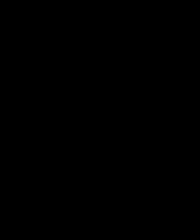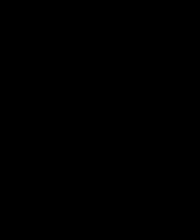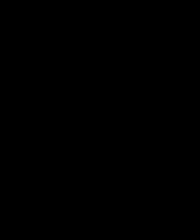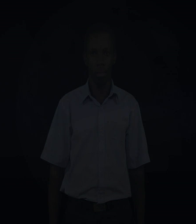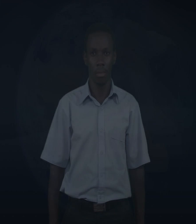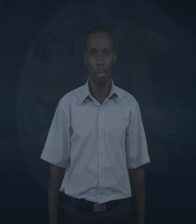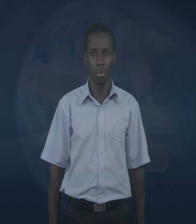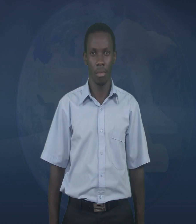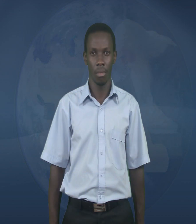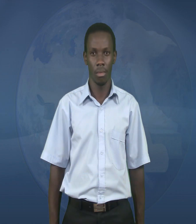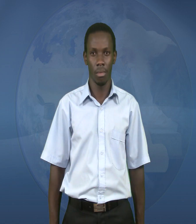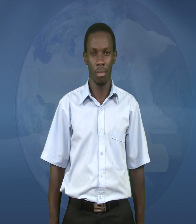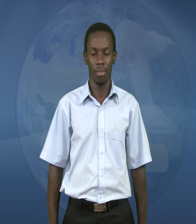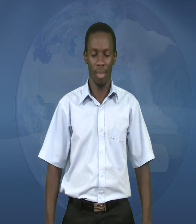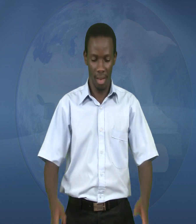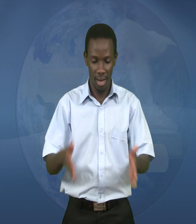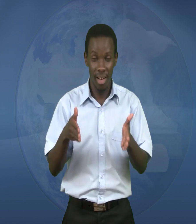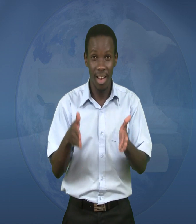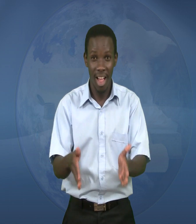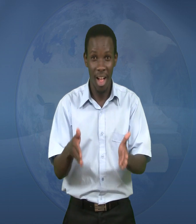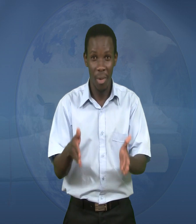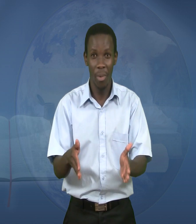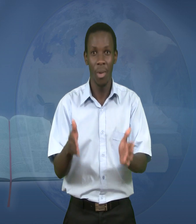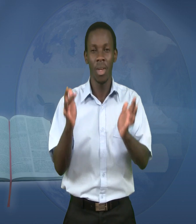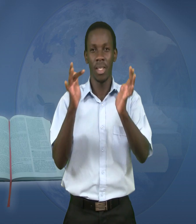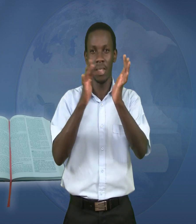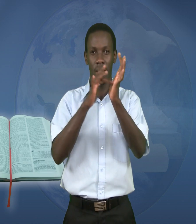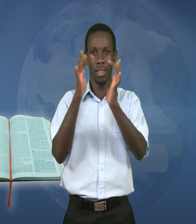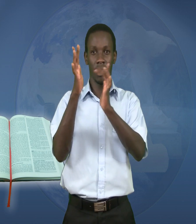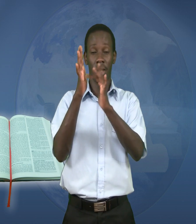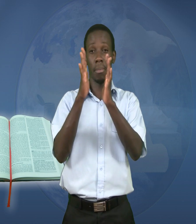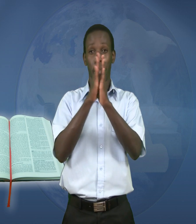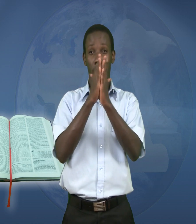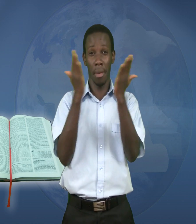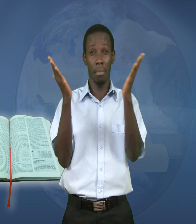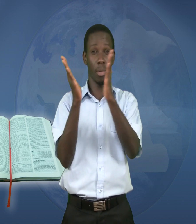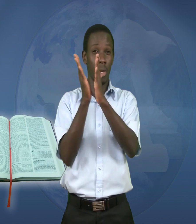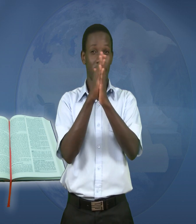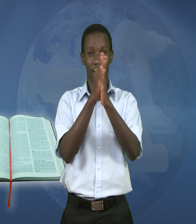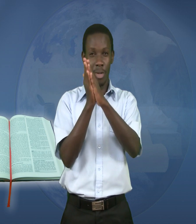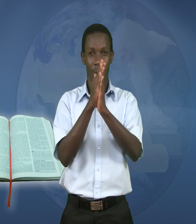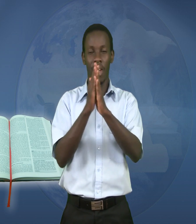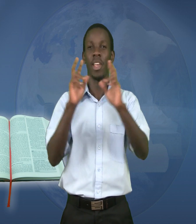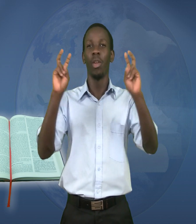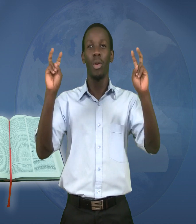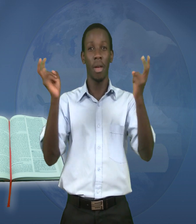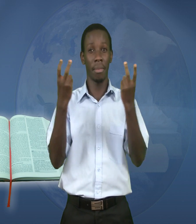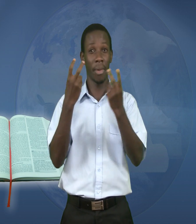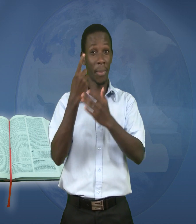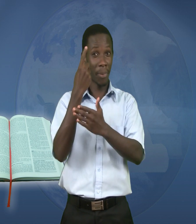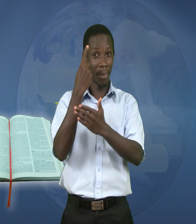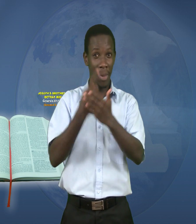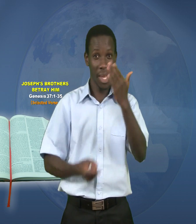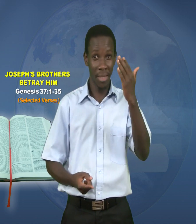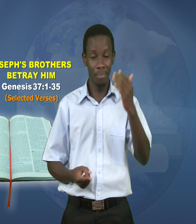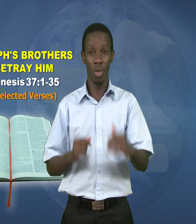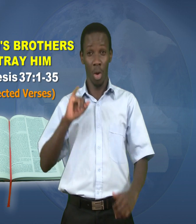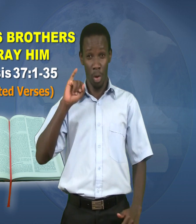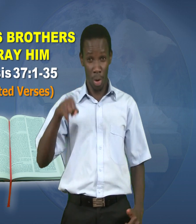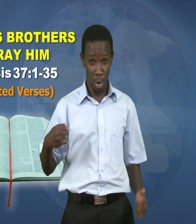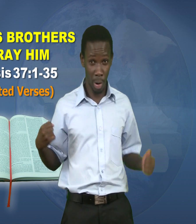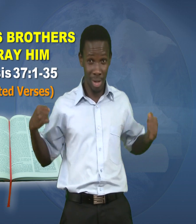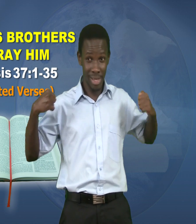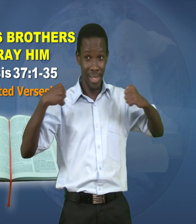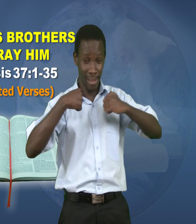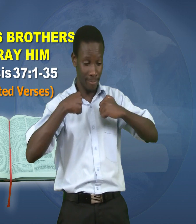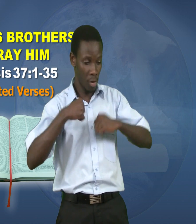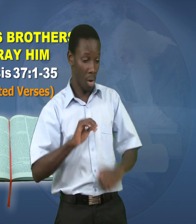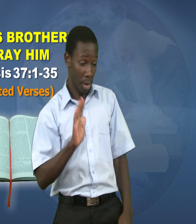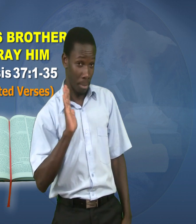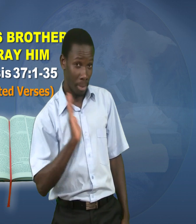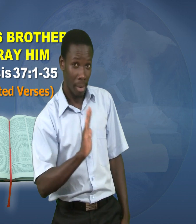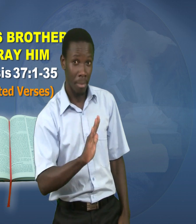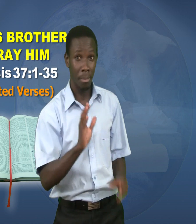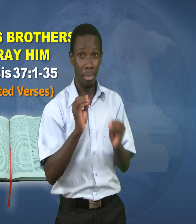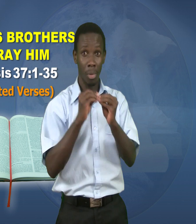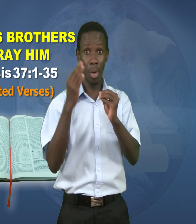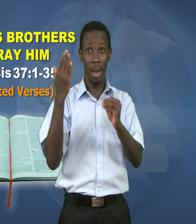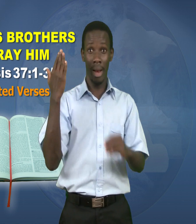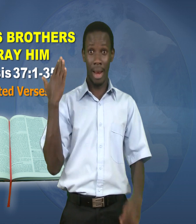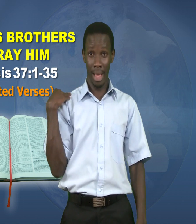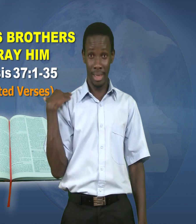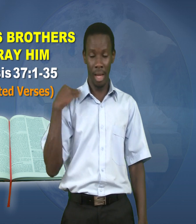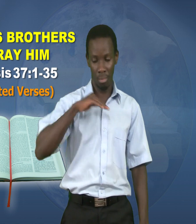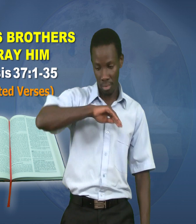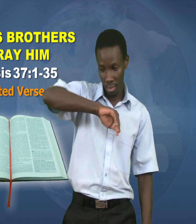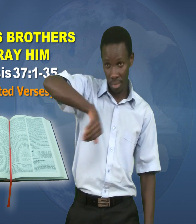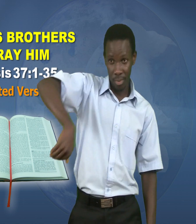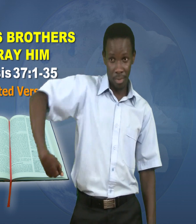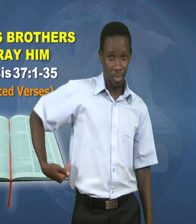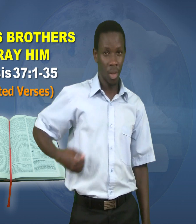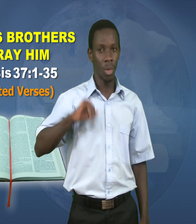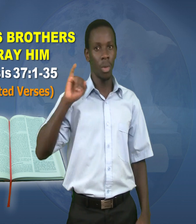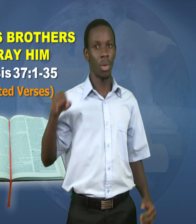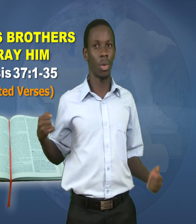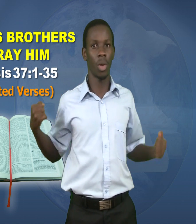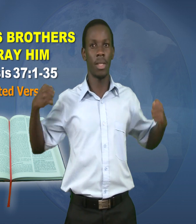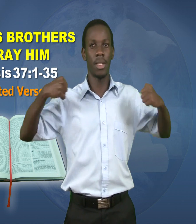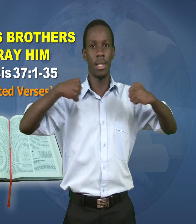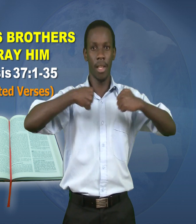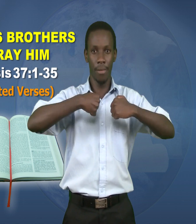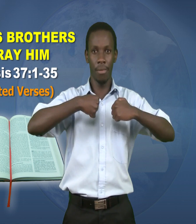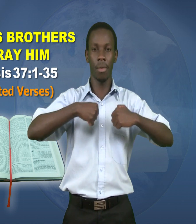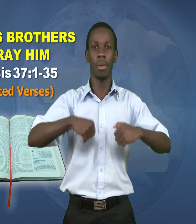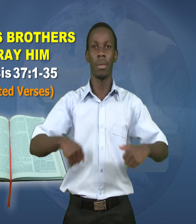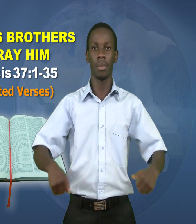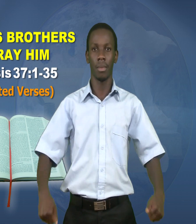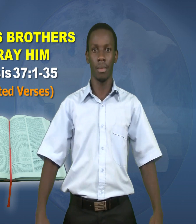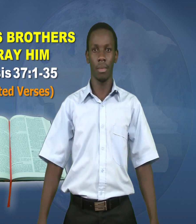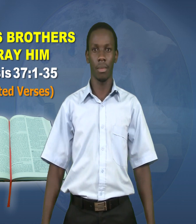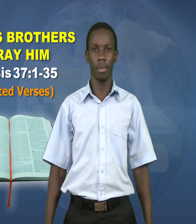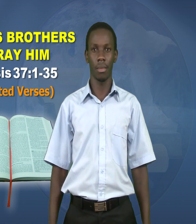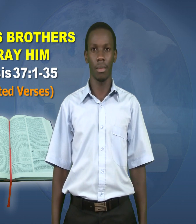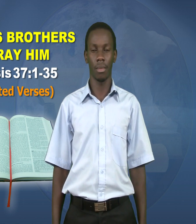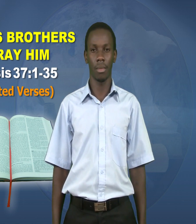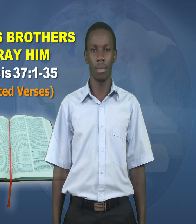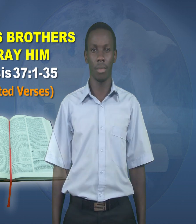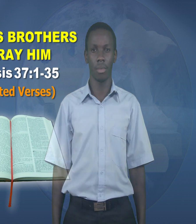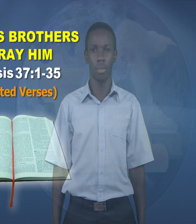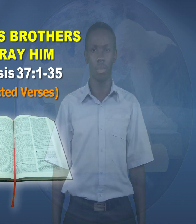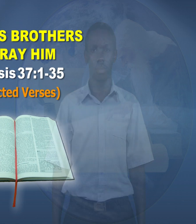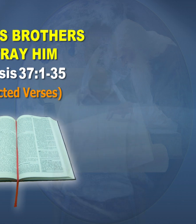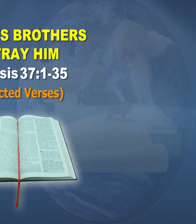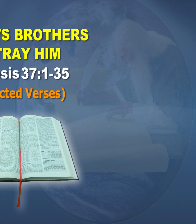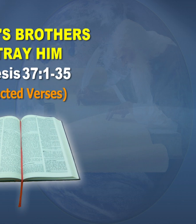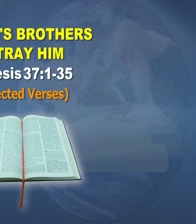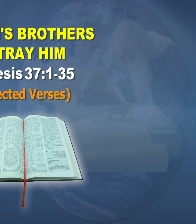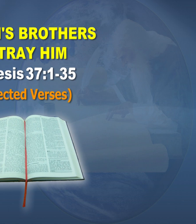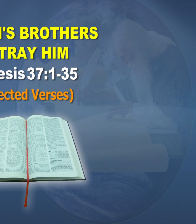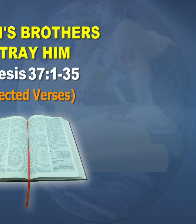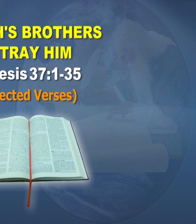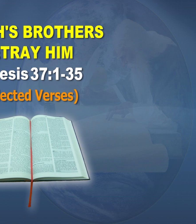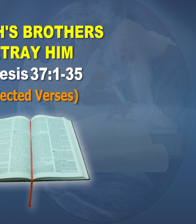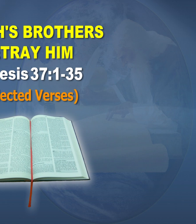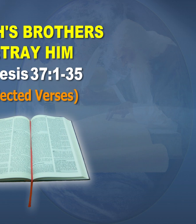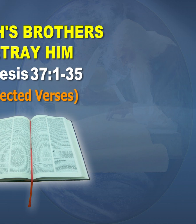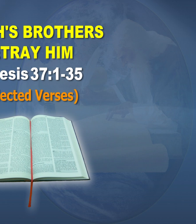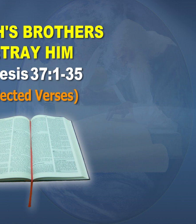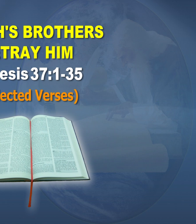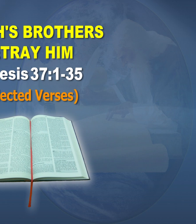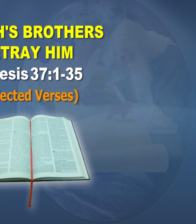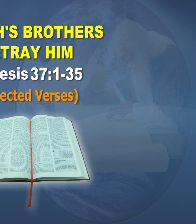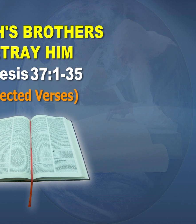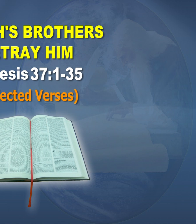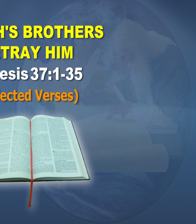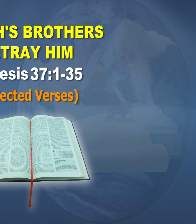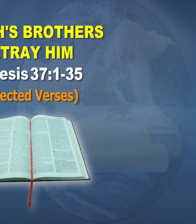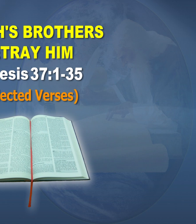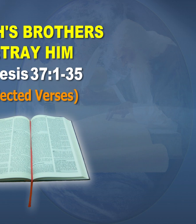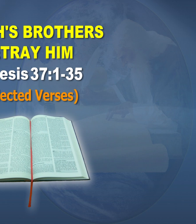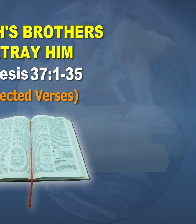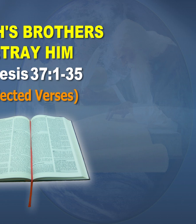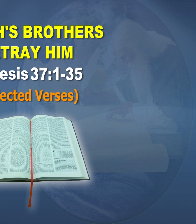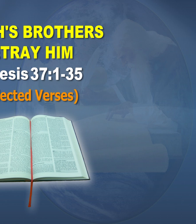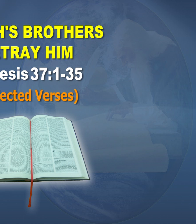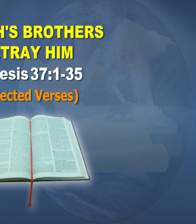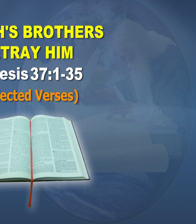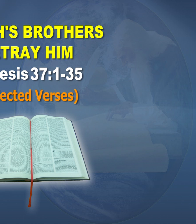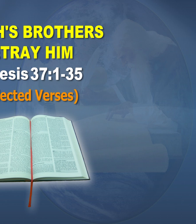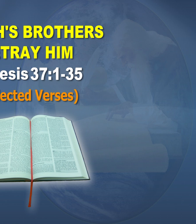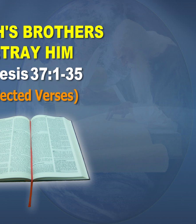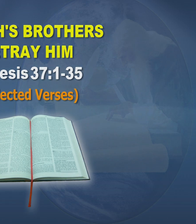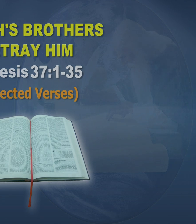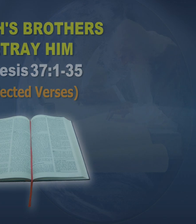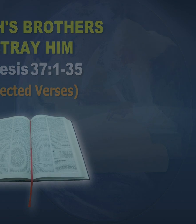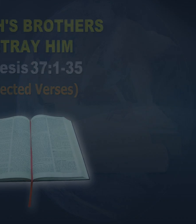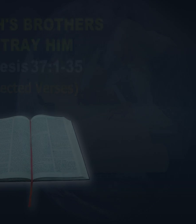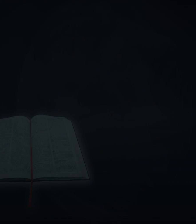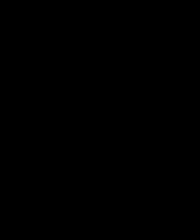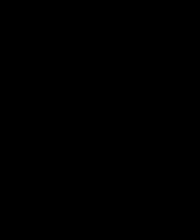Joseph's brothers betray him